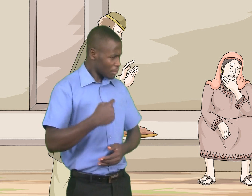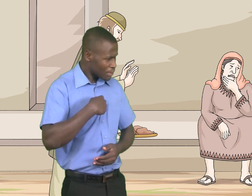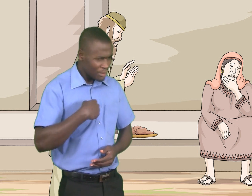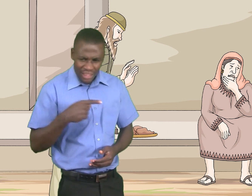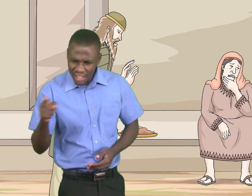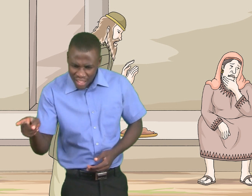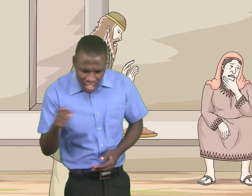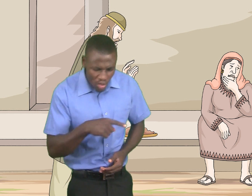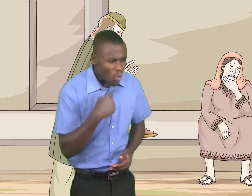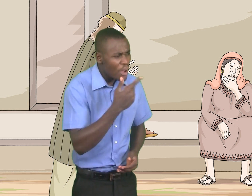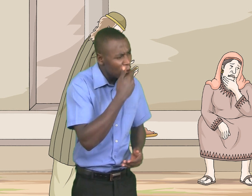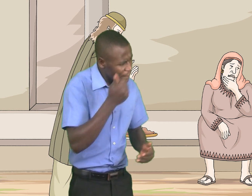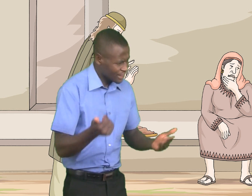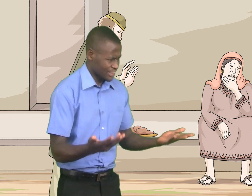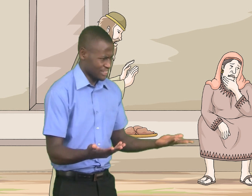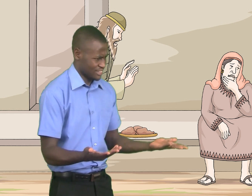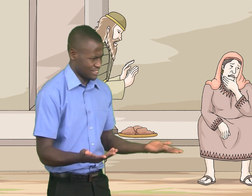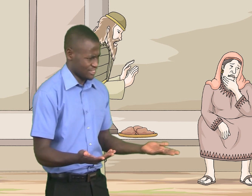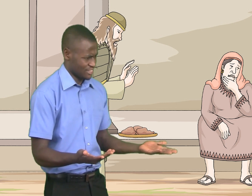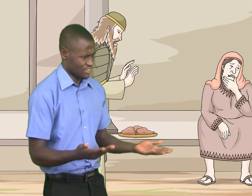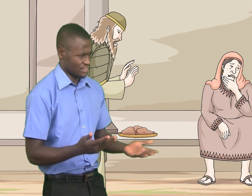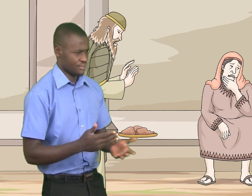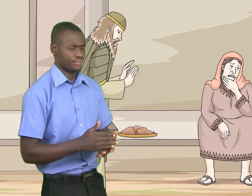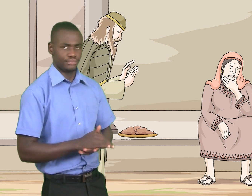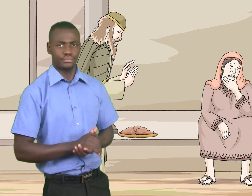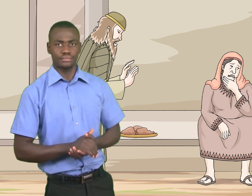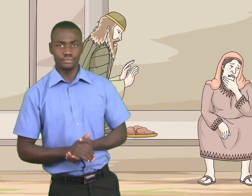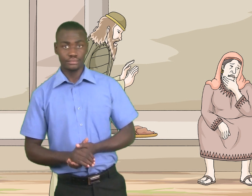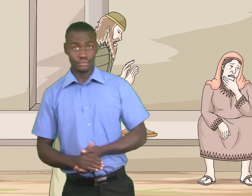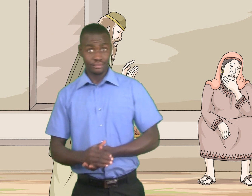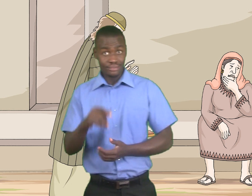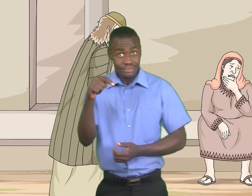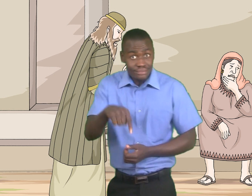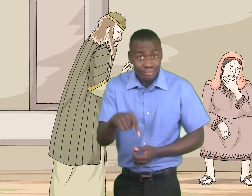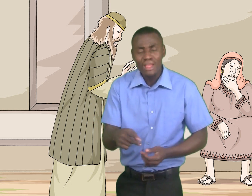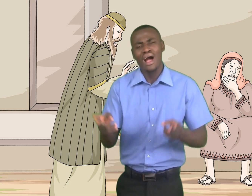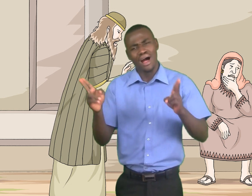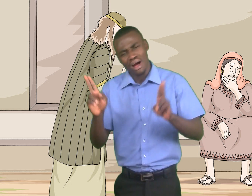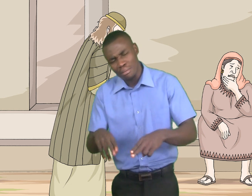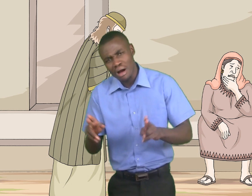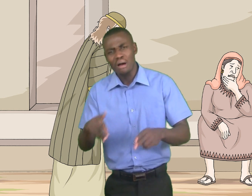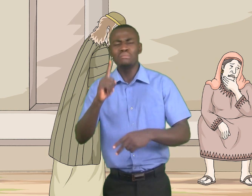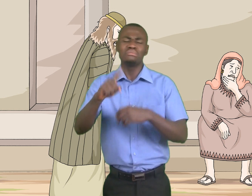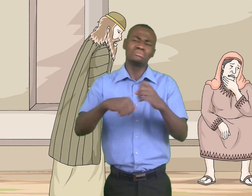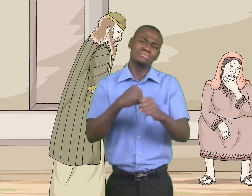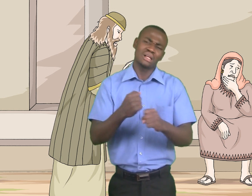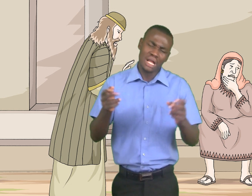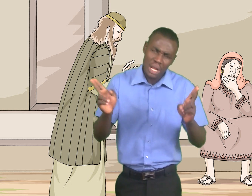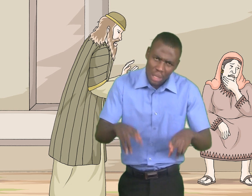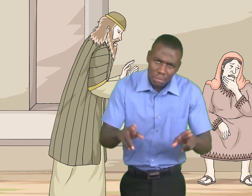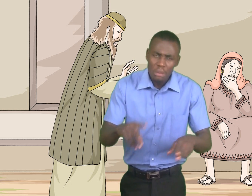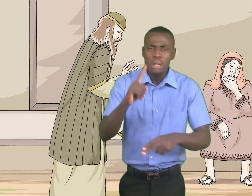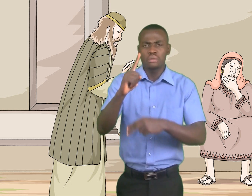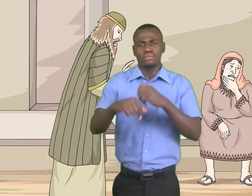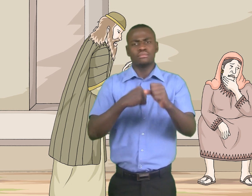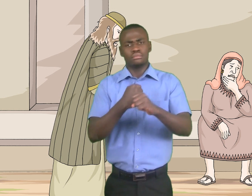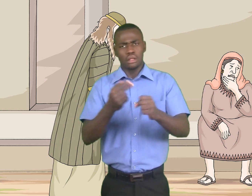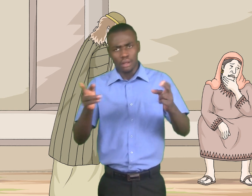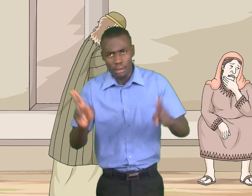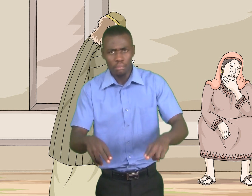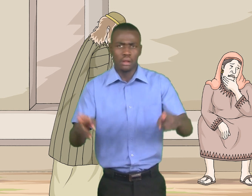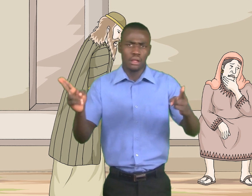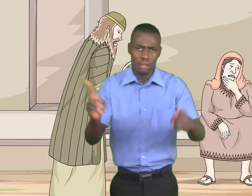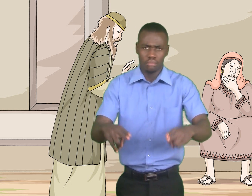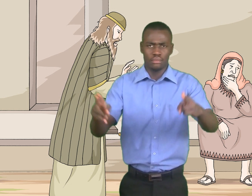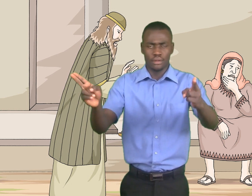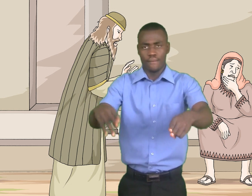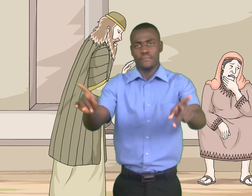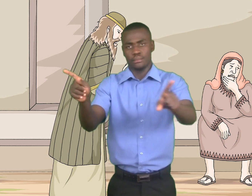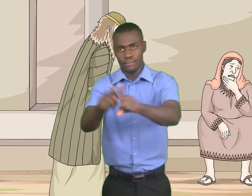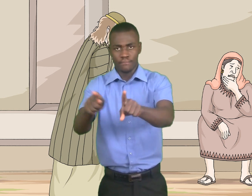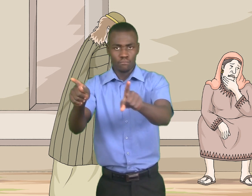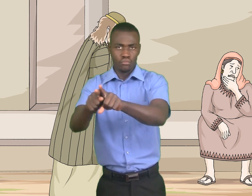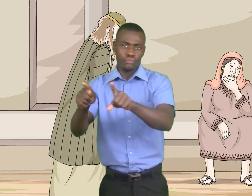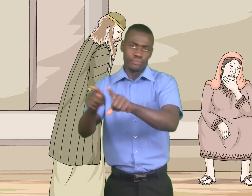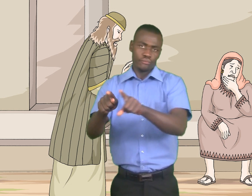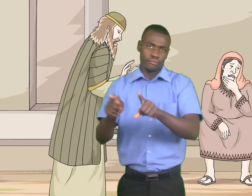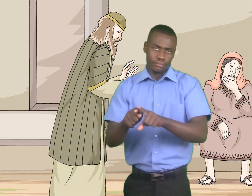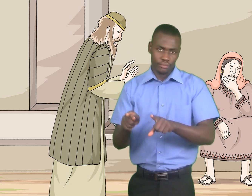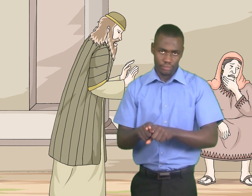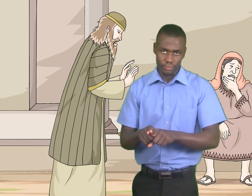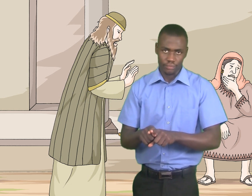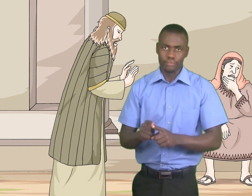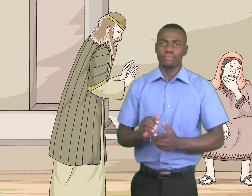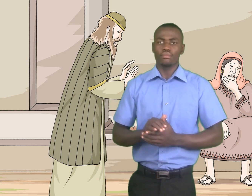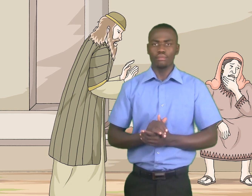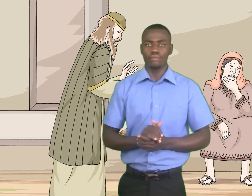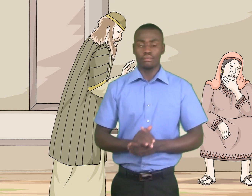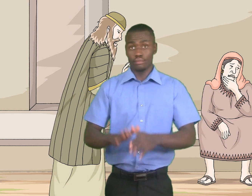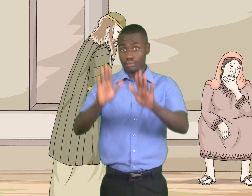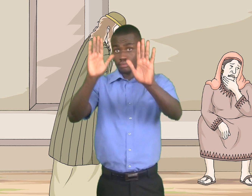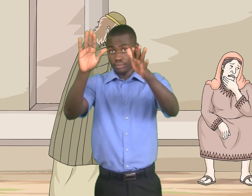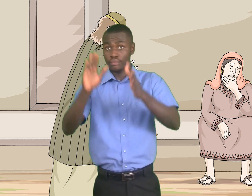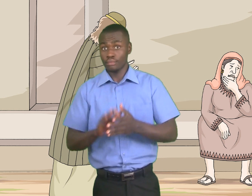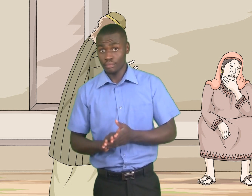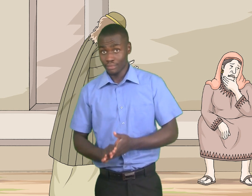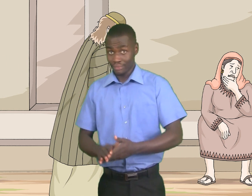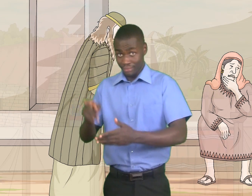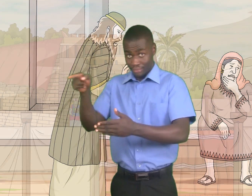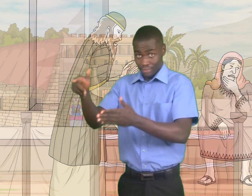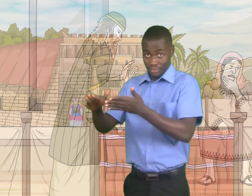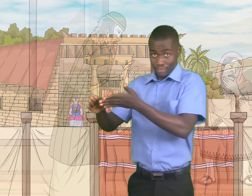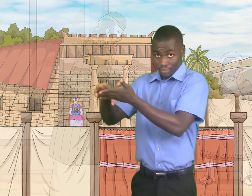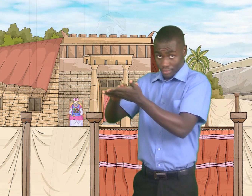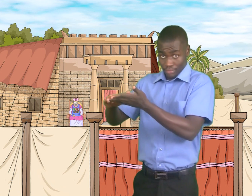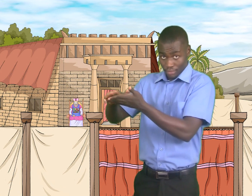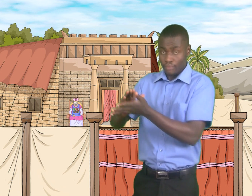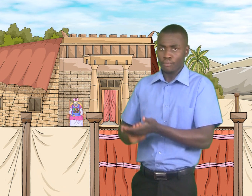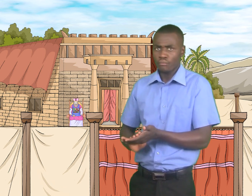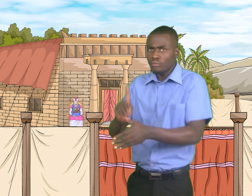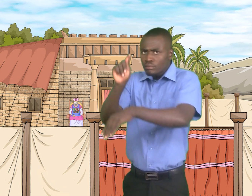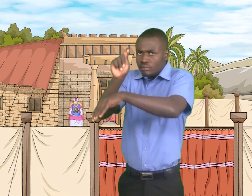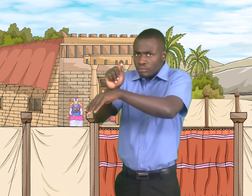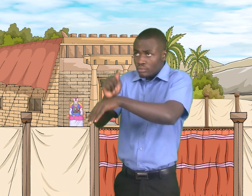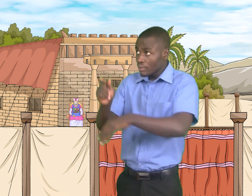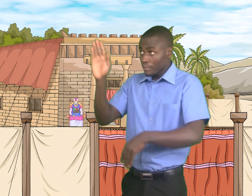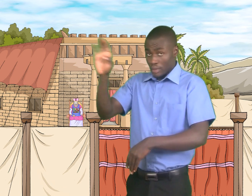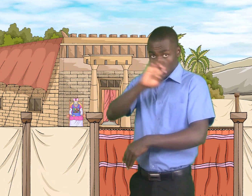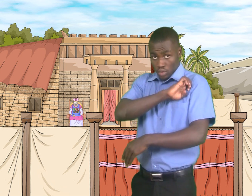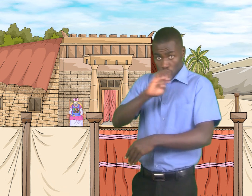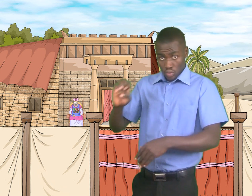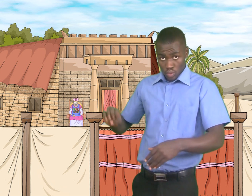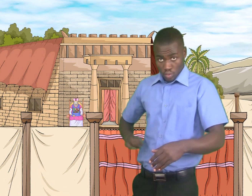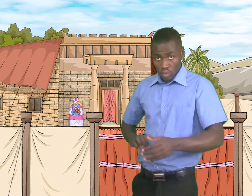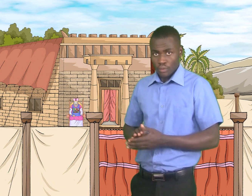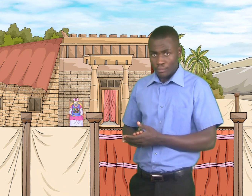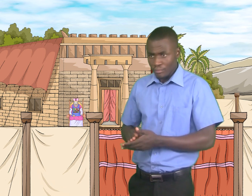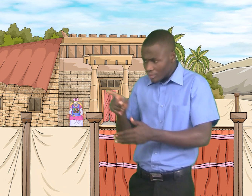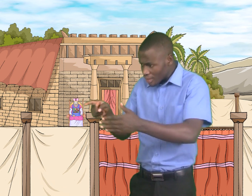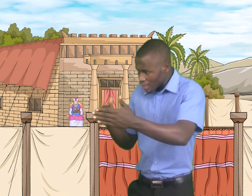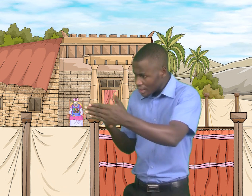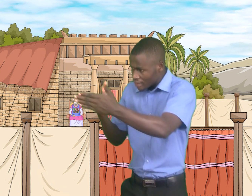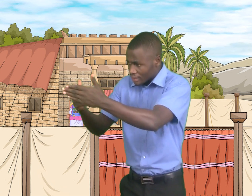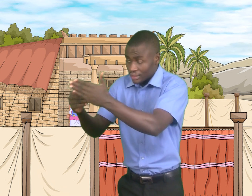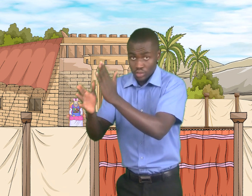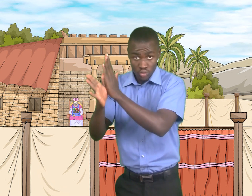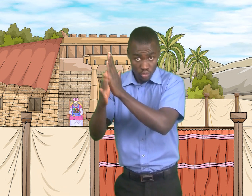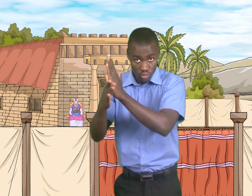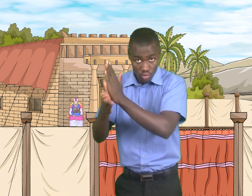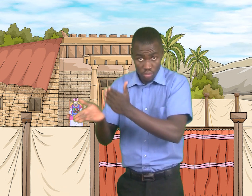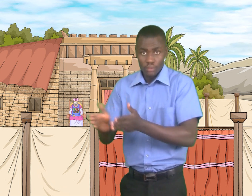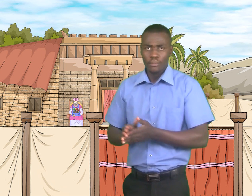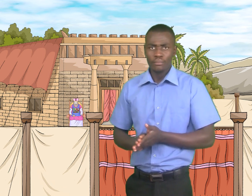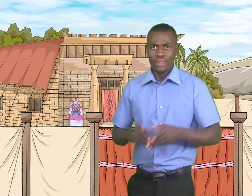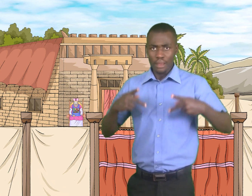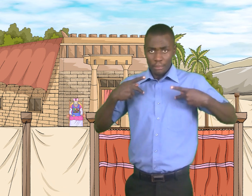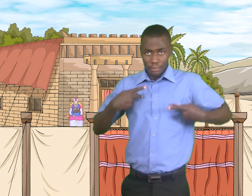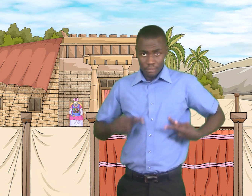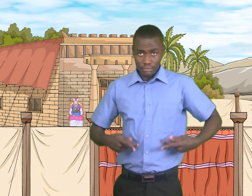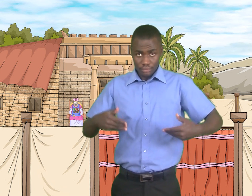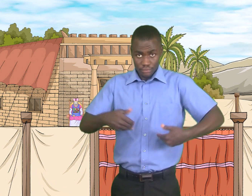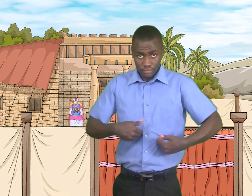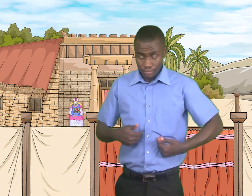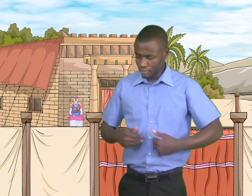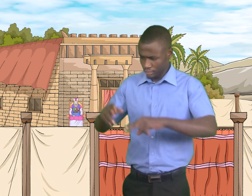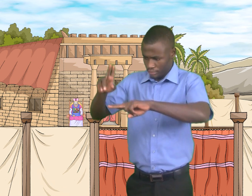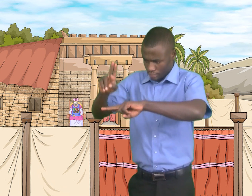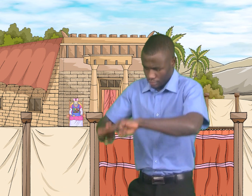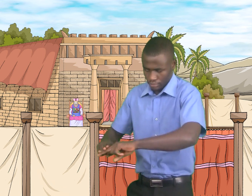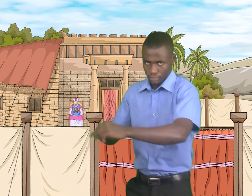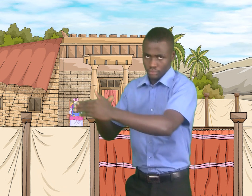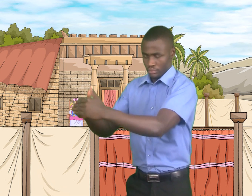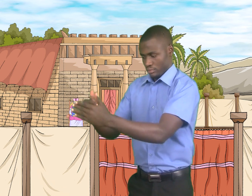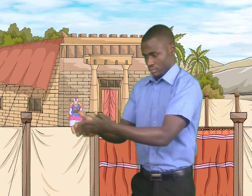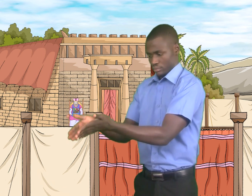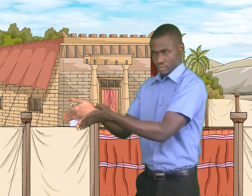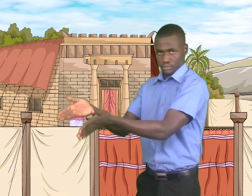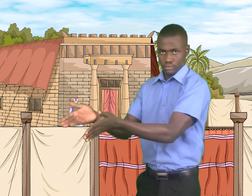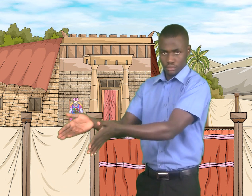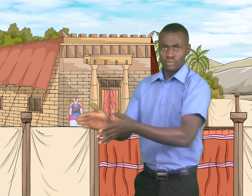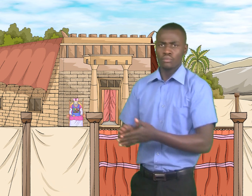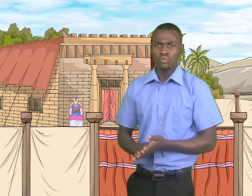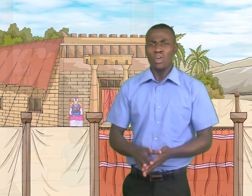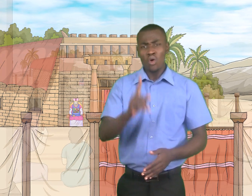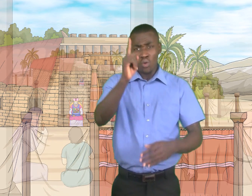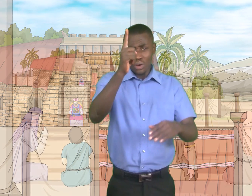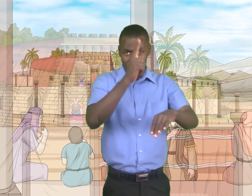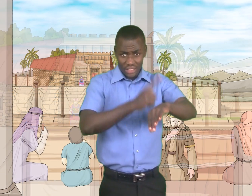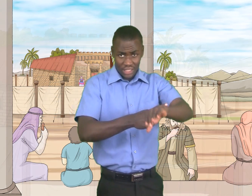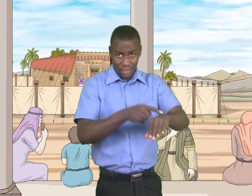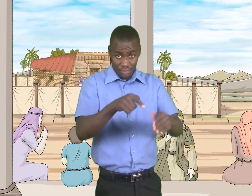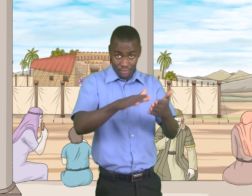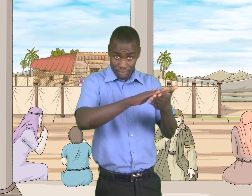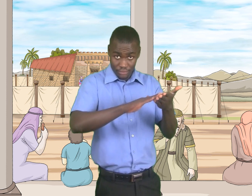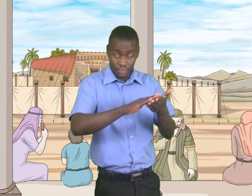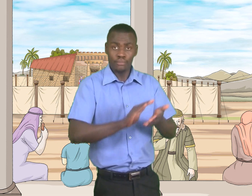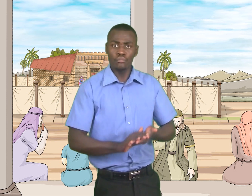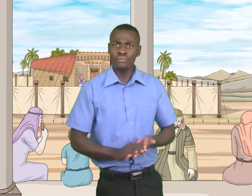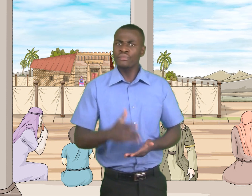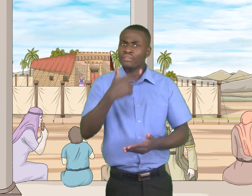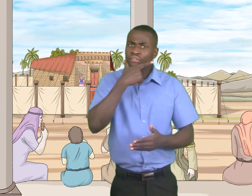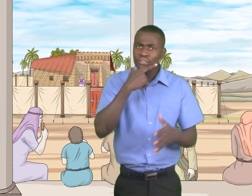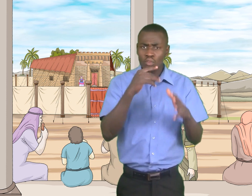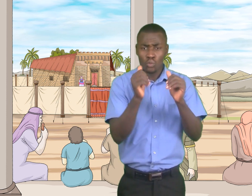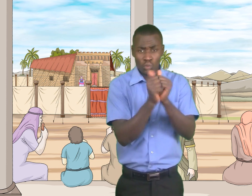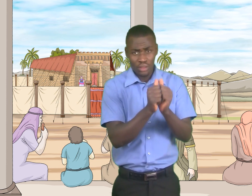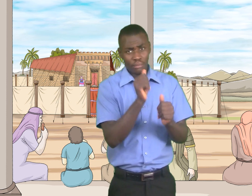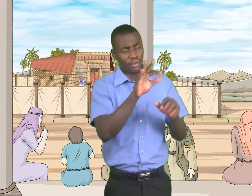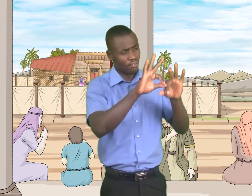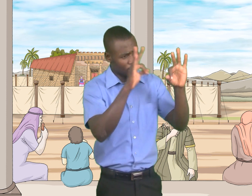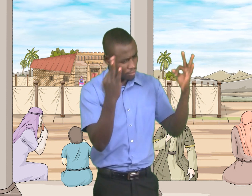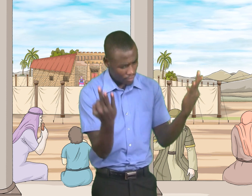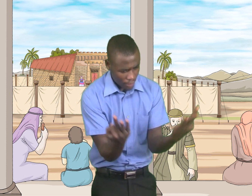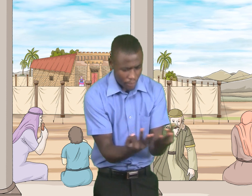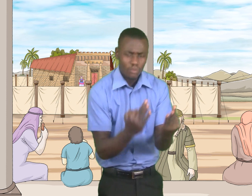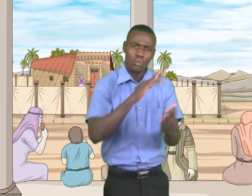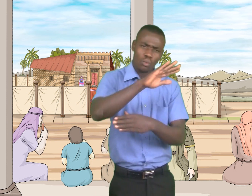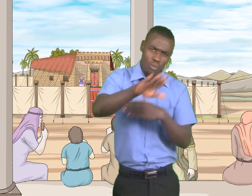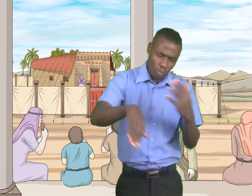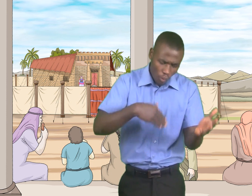Am I not better to you than ten sons?” So after they had finished eating and drinking in Shiloh, Hannah stood up.